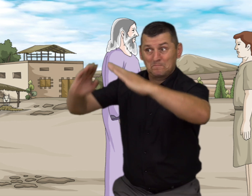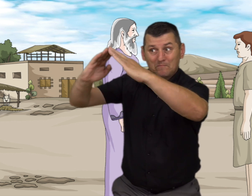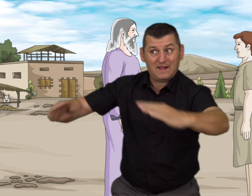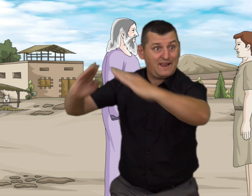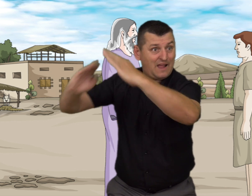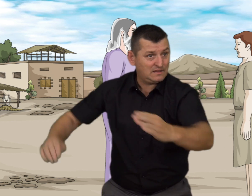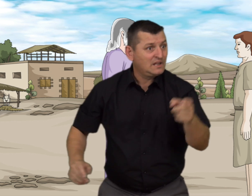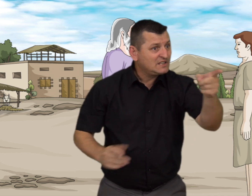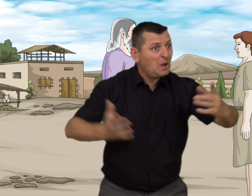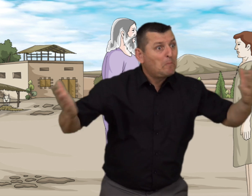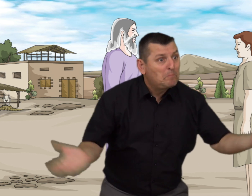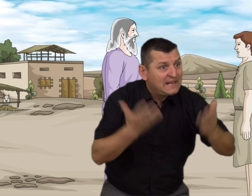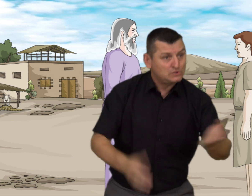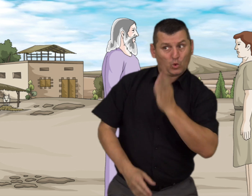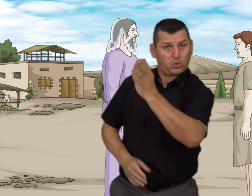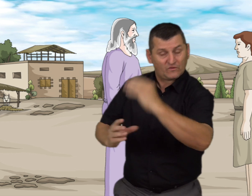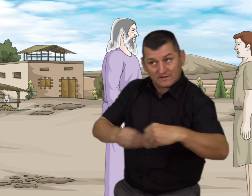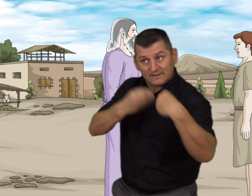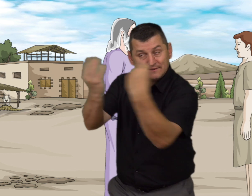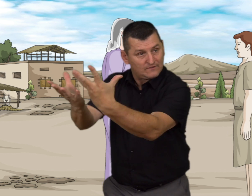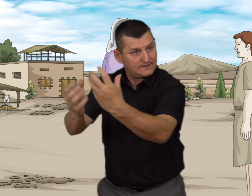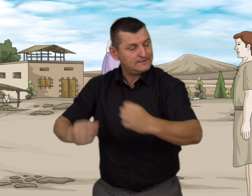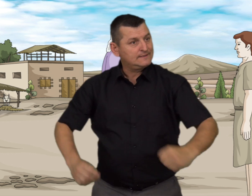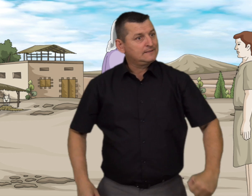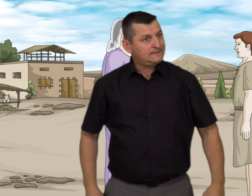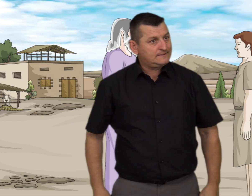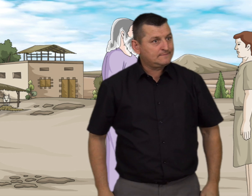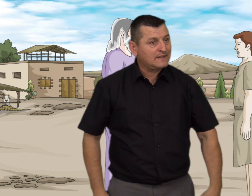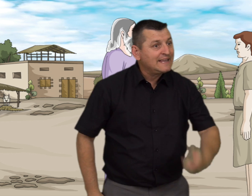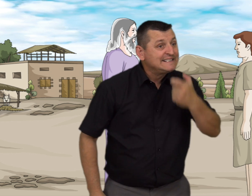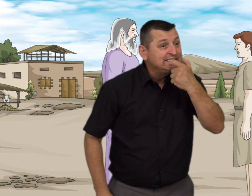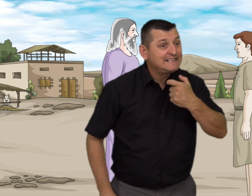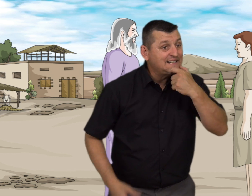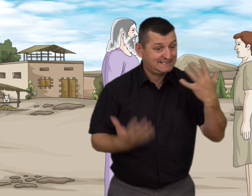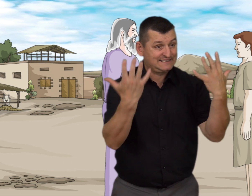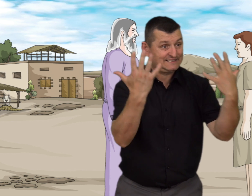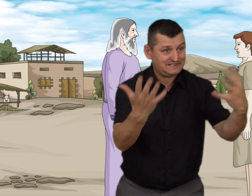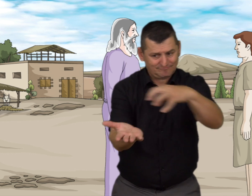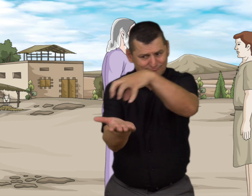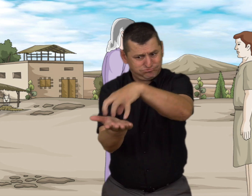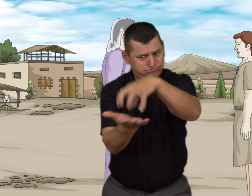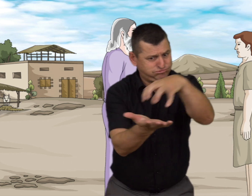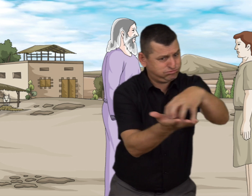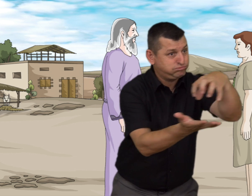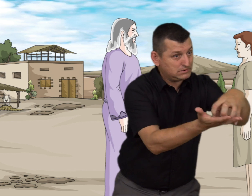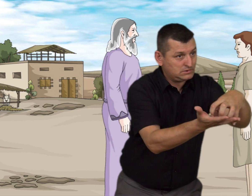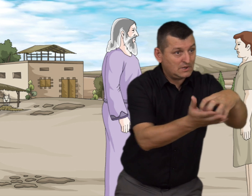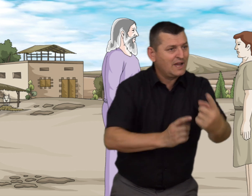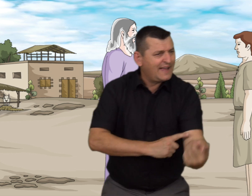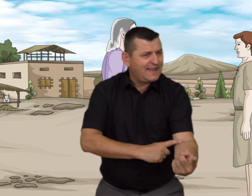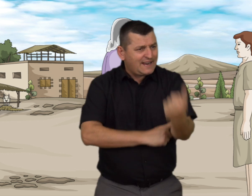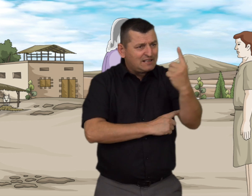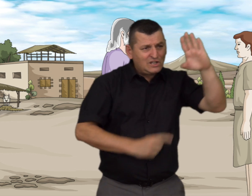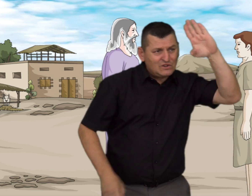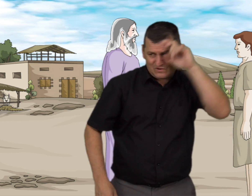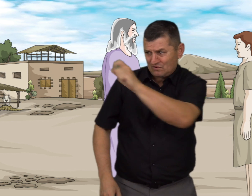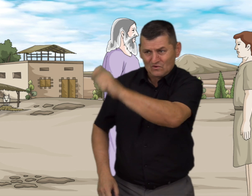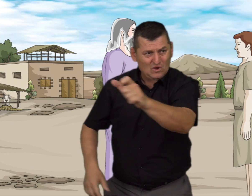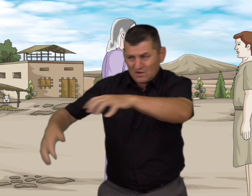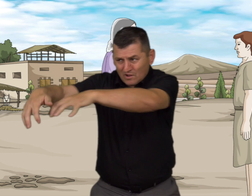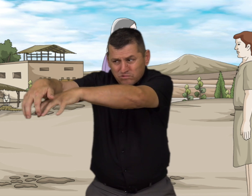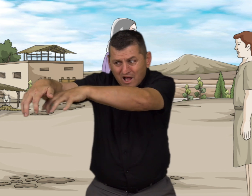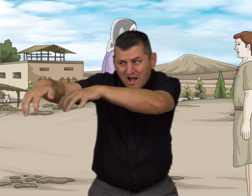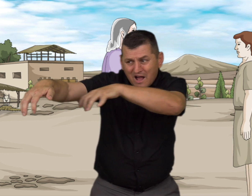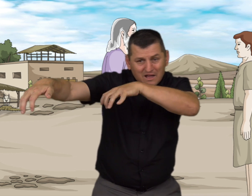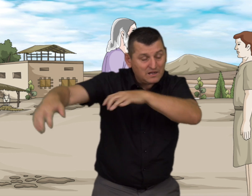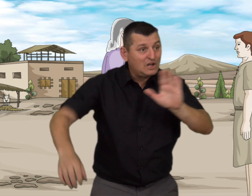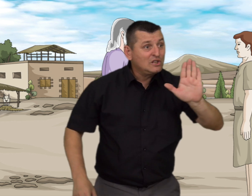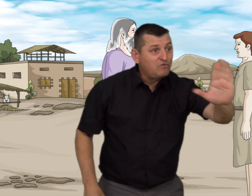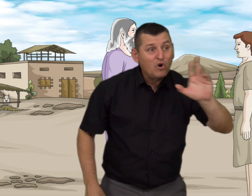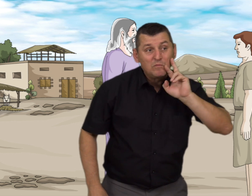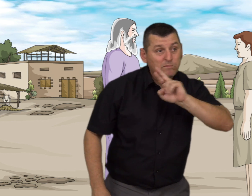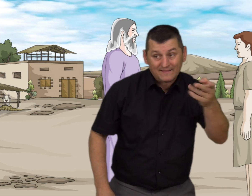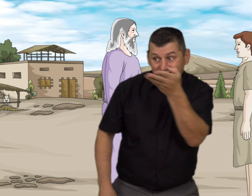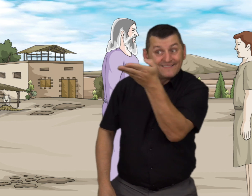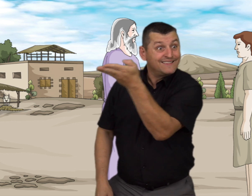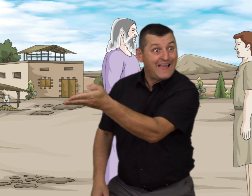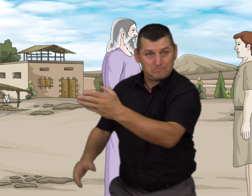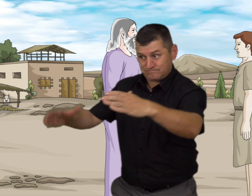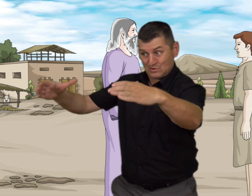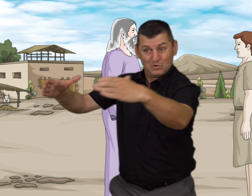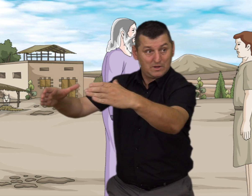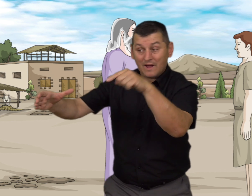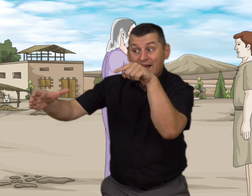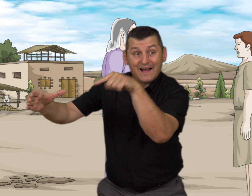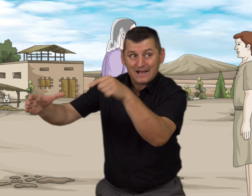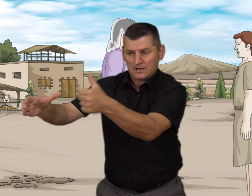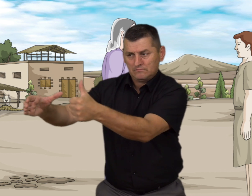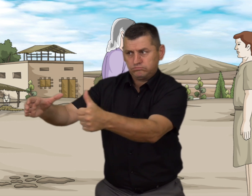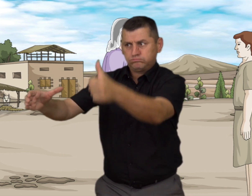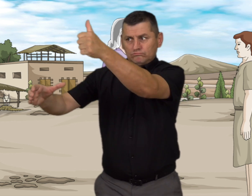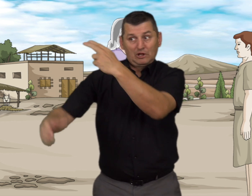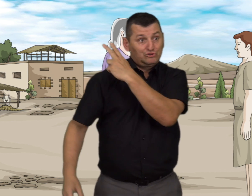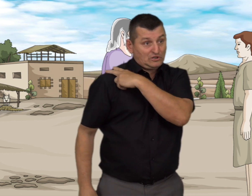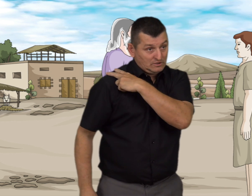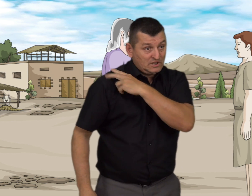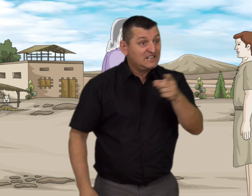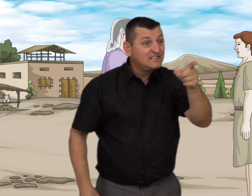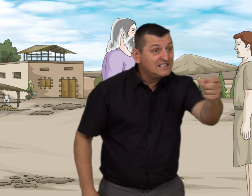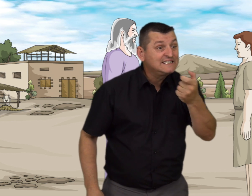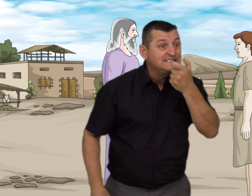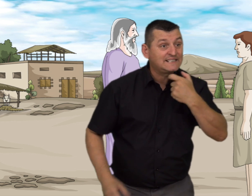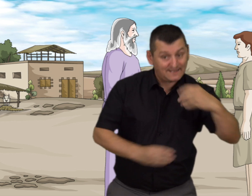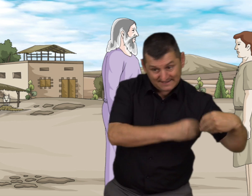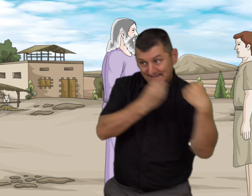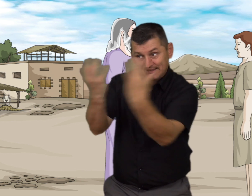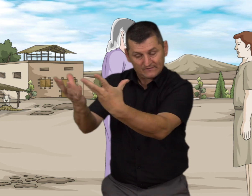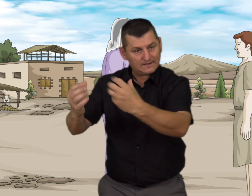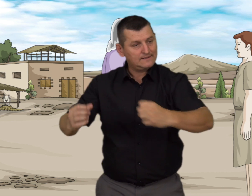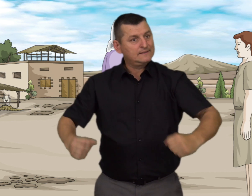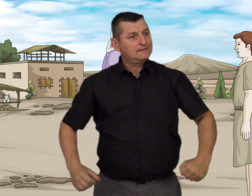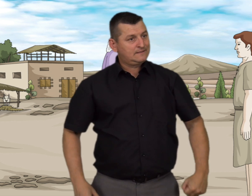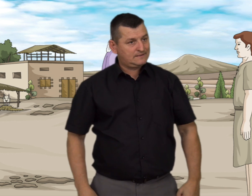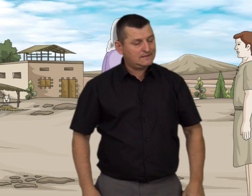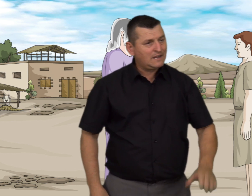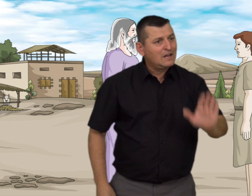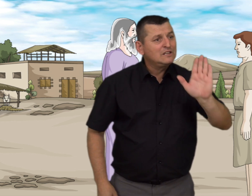Check on the welfare of your brothers and bring back an assurance from them.